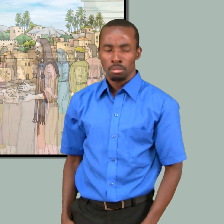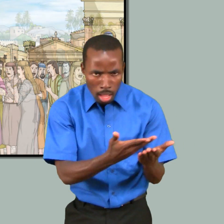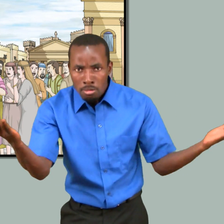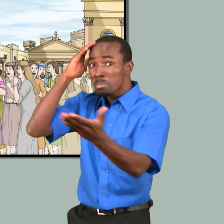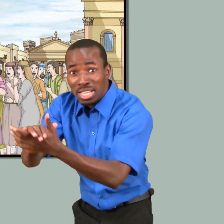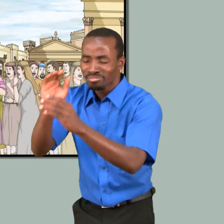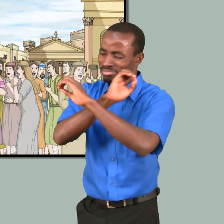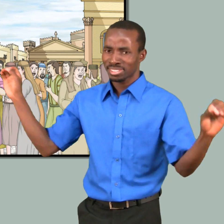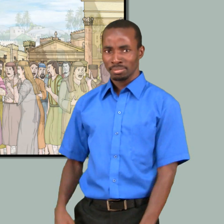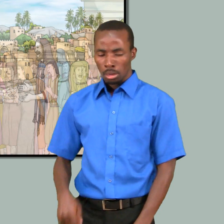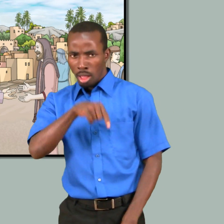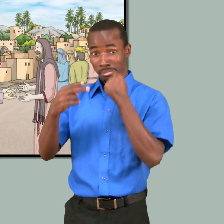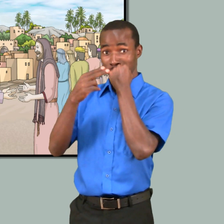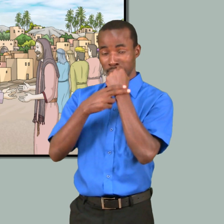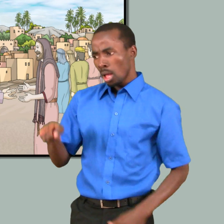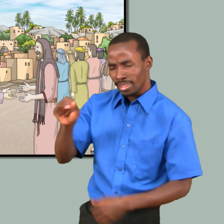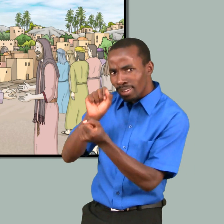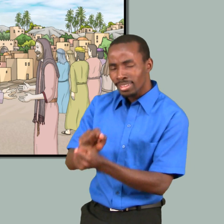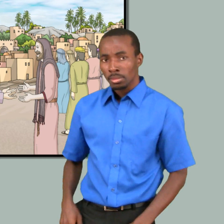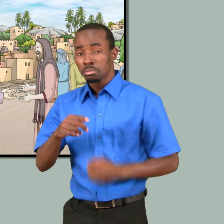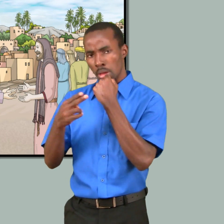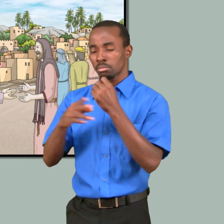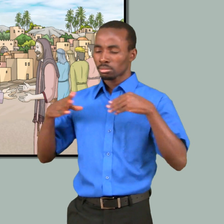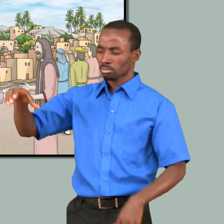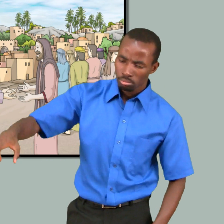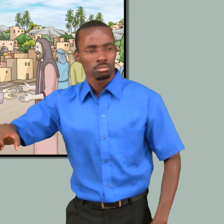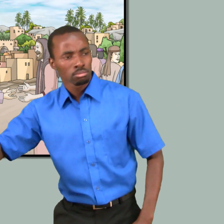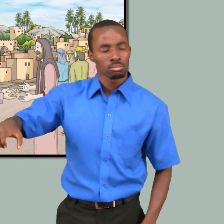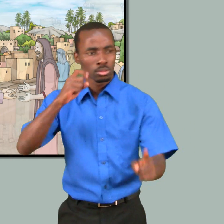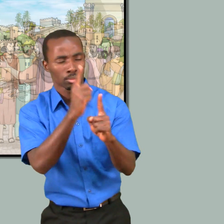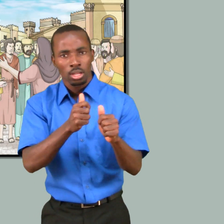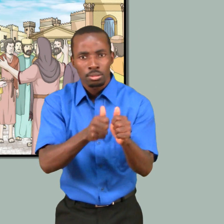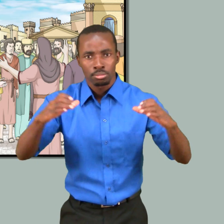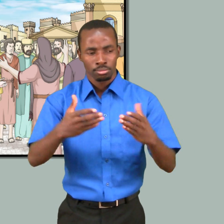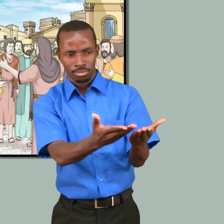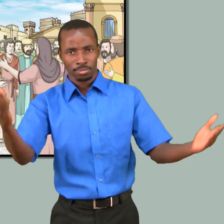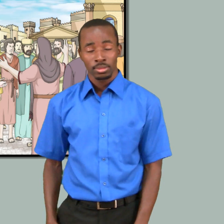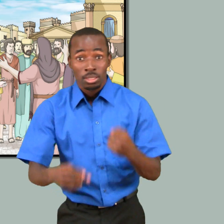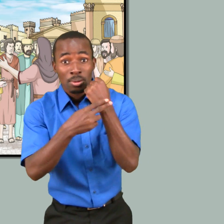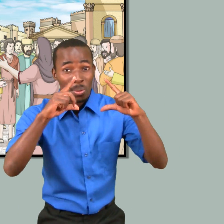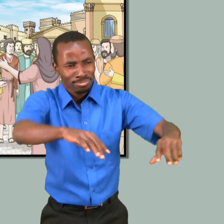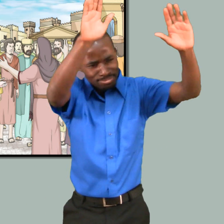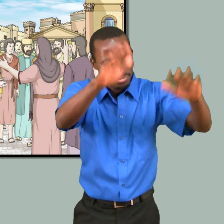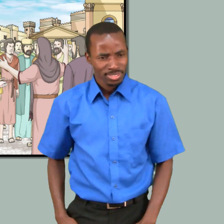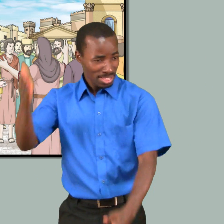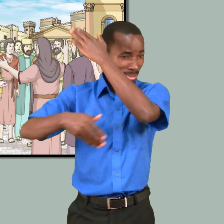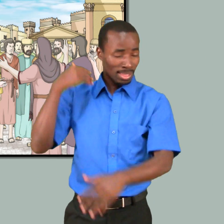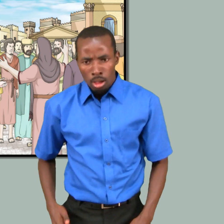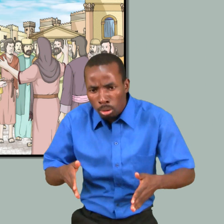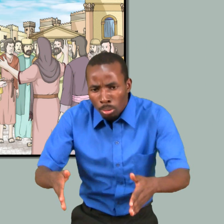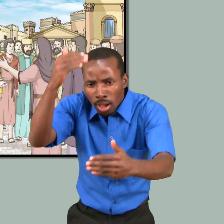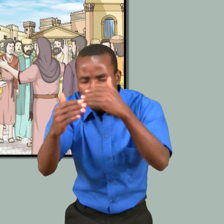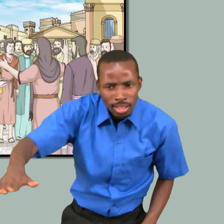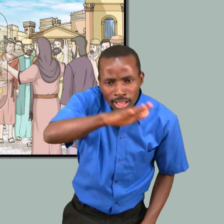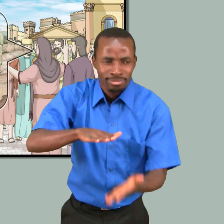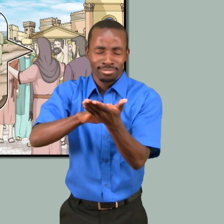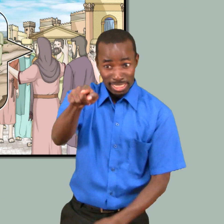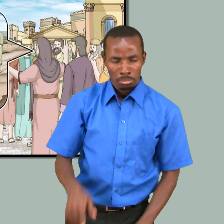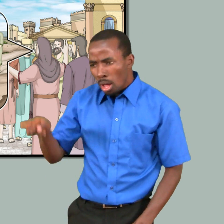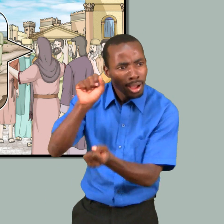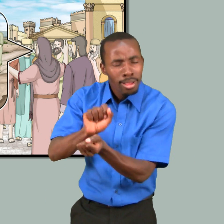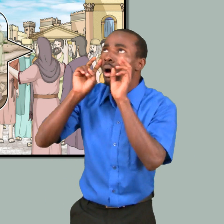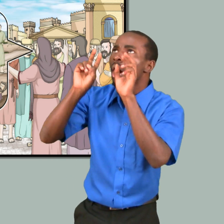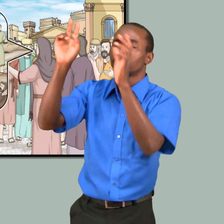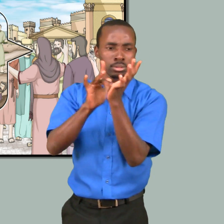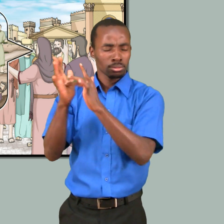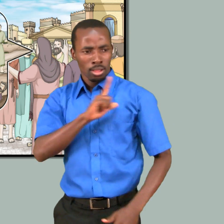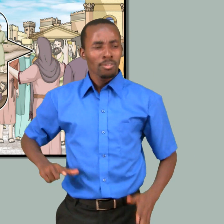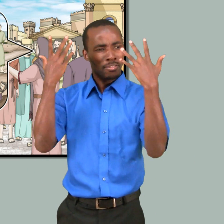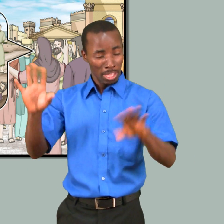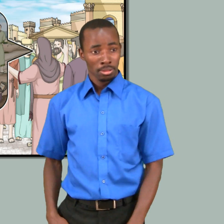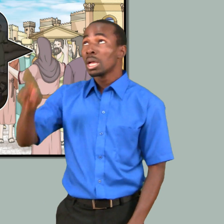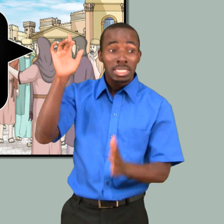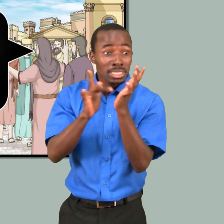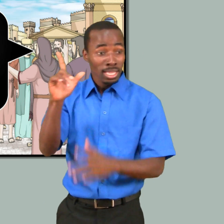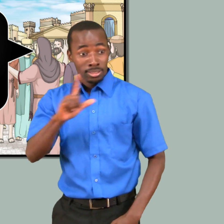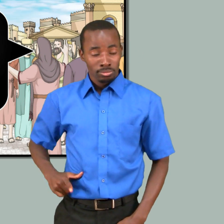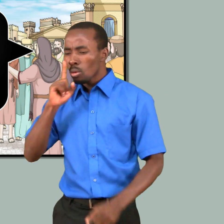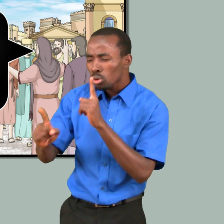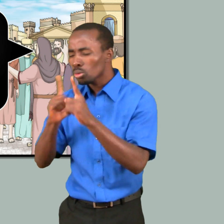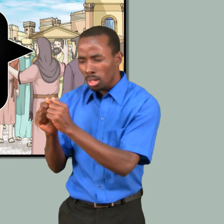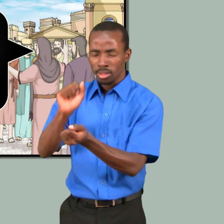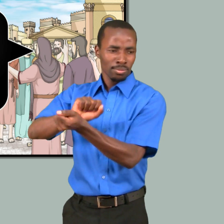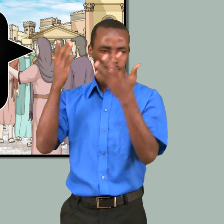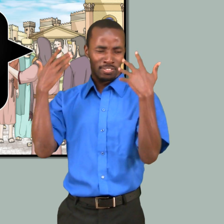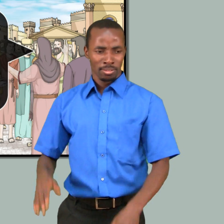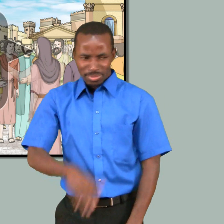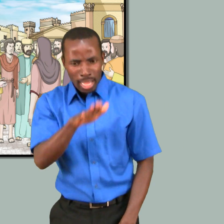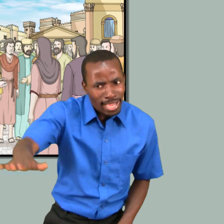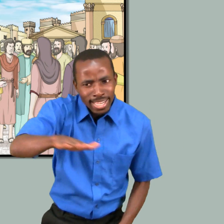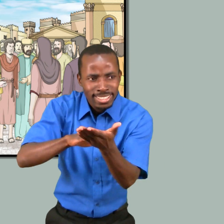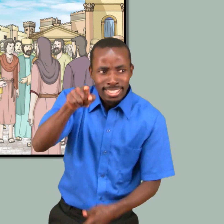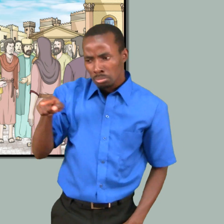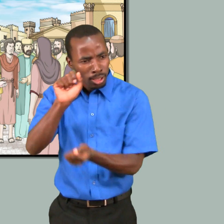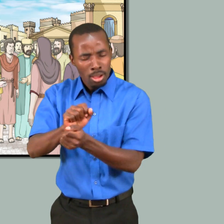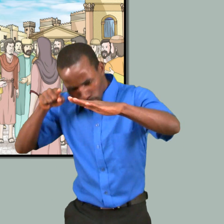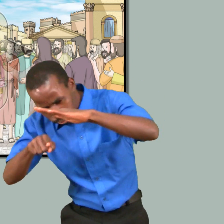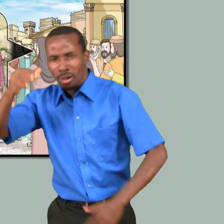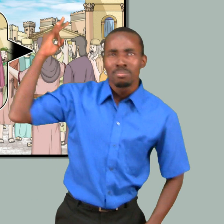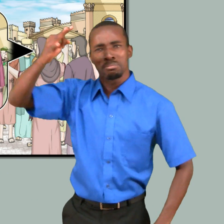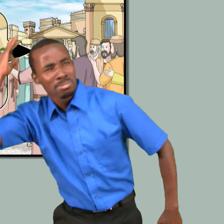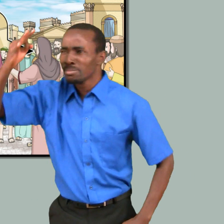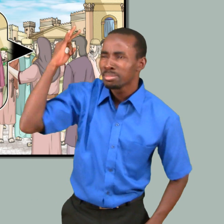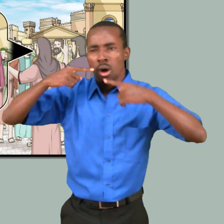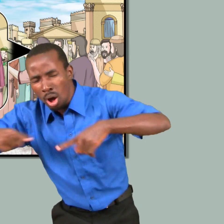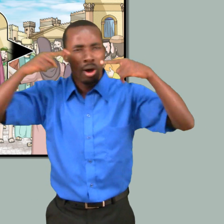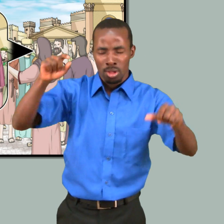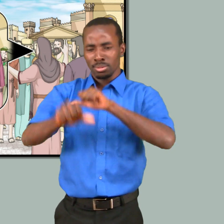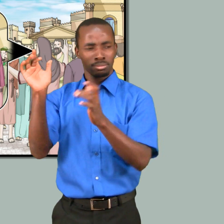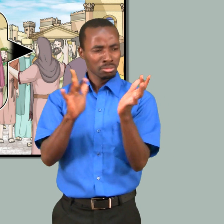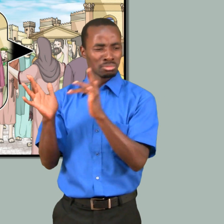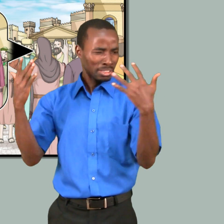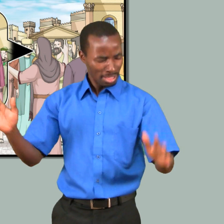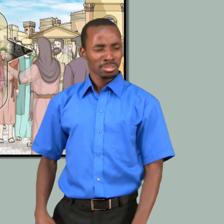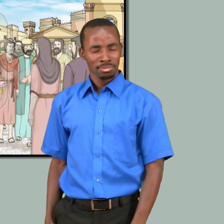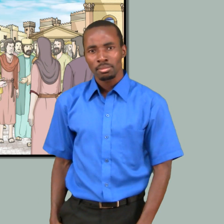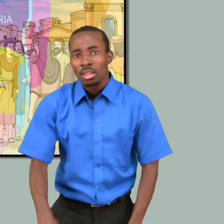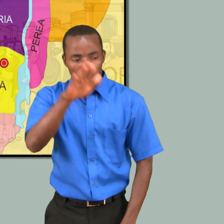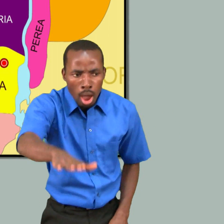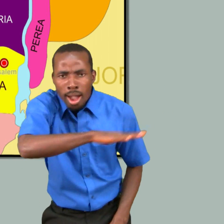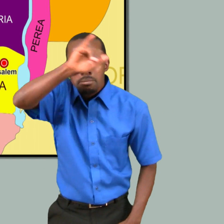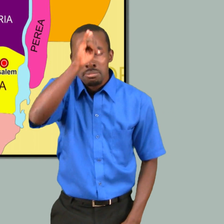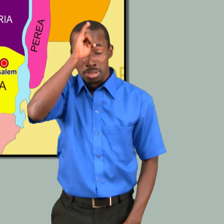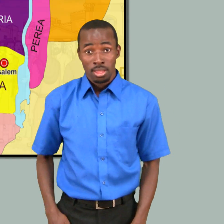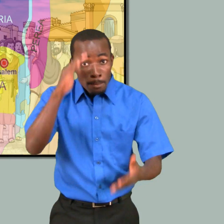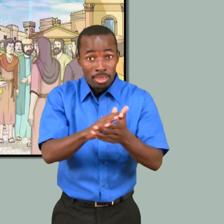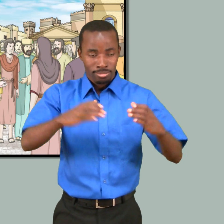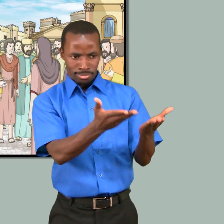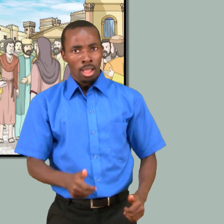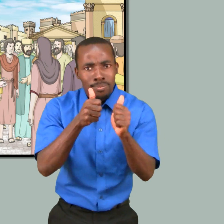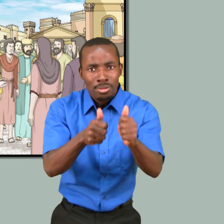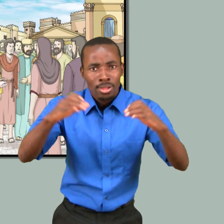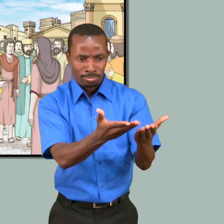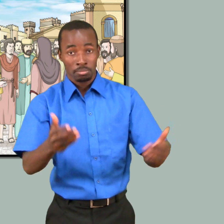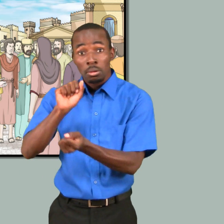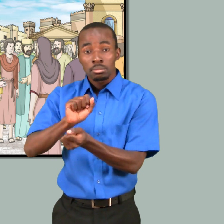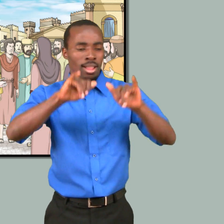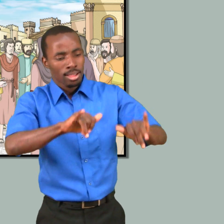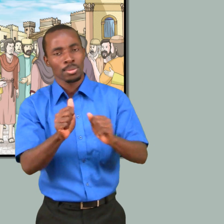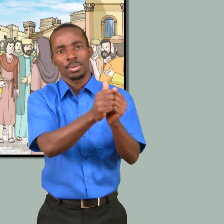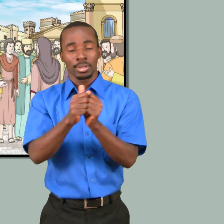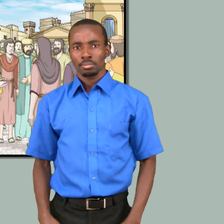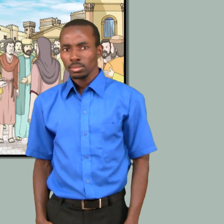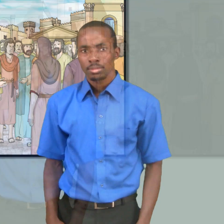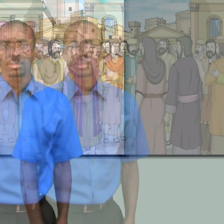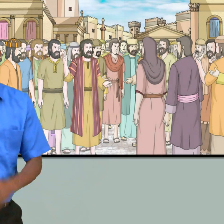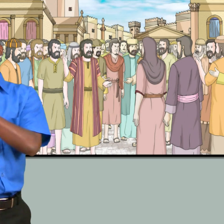Then Barnabas brought him to the apostles and described how Saul had seen the Lord, who spoke to him on the road to Damascus, and how Saul had spoken boldly in that city in the name of Jesus.